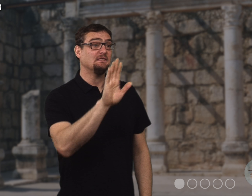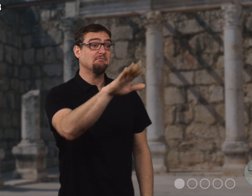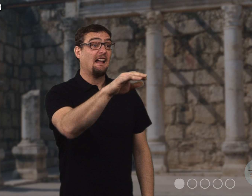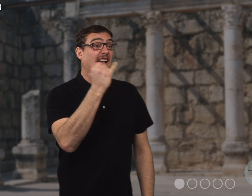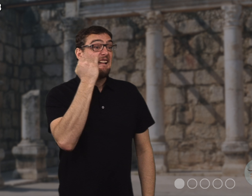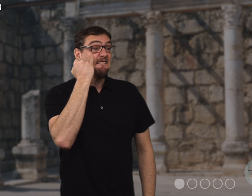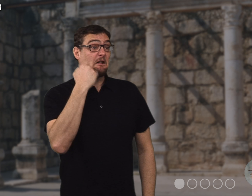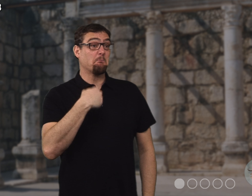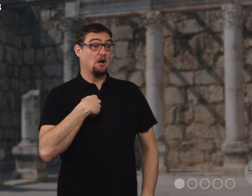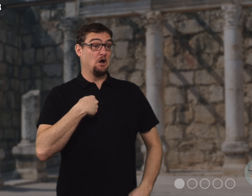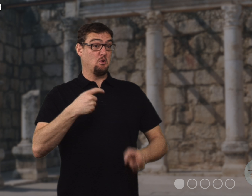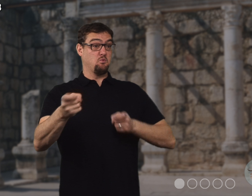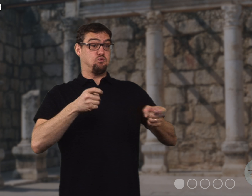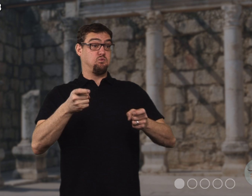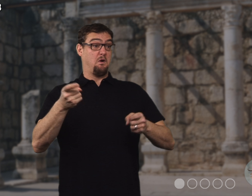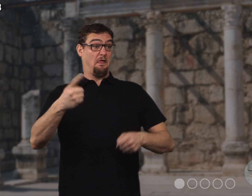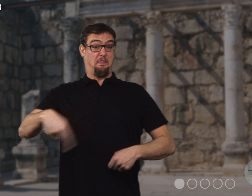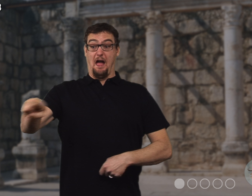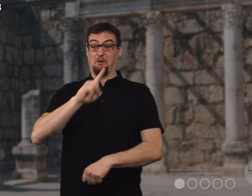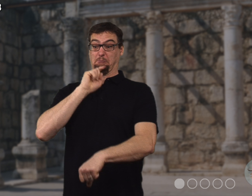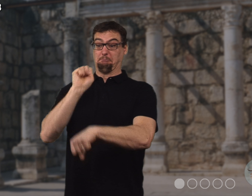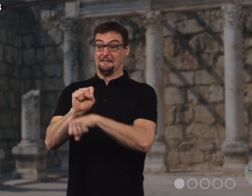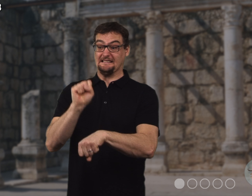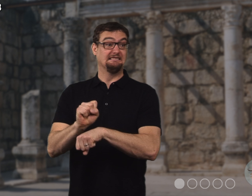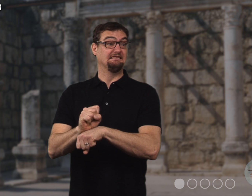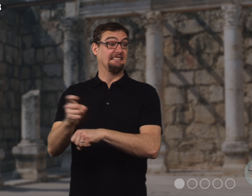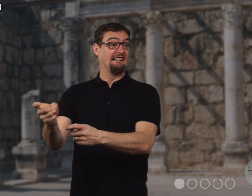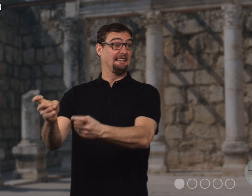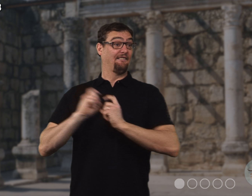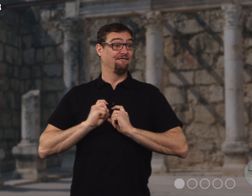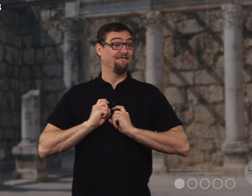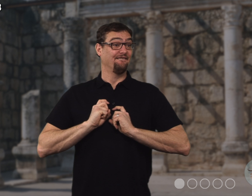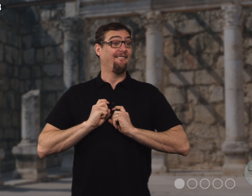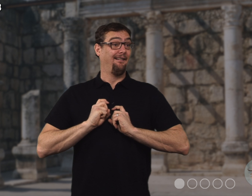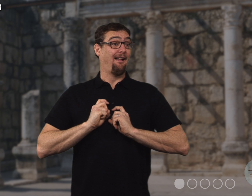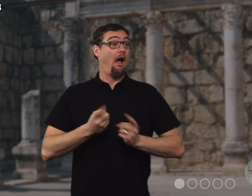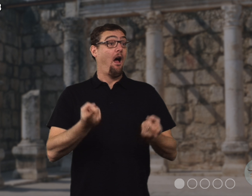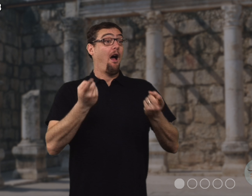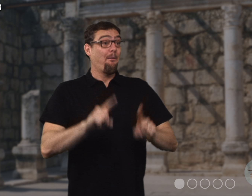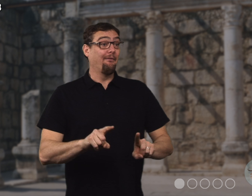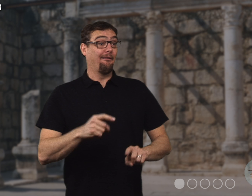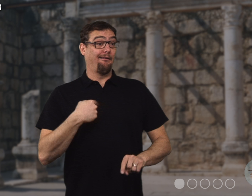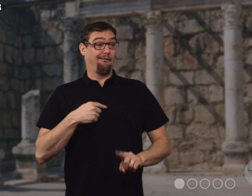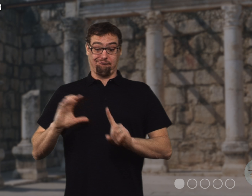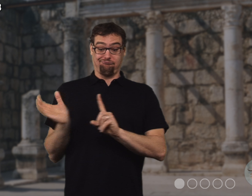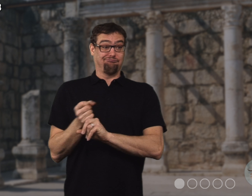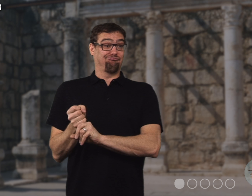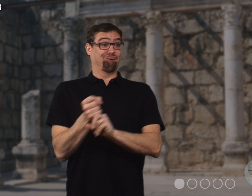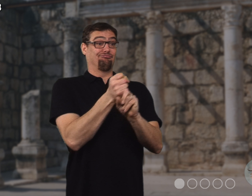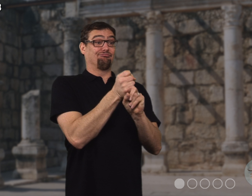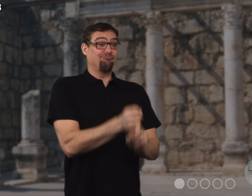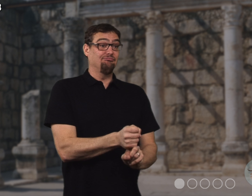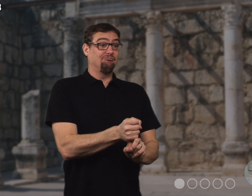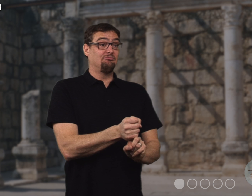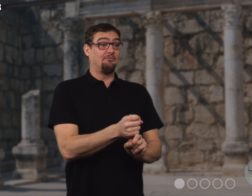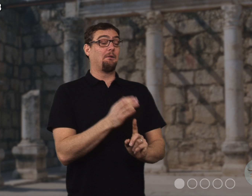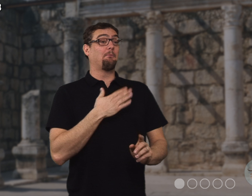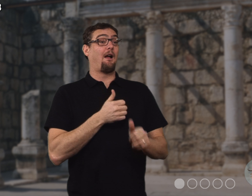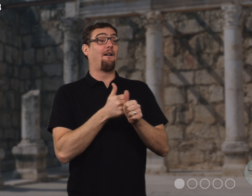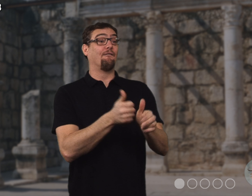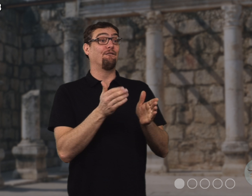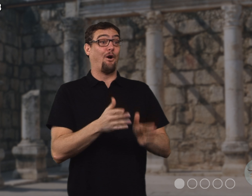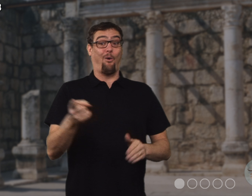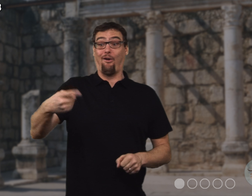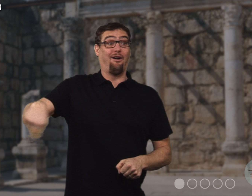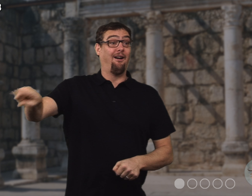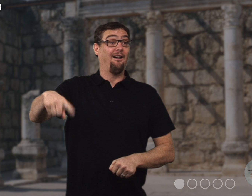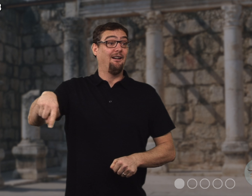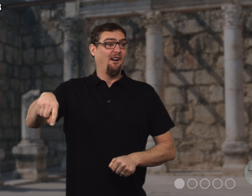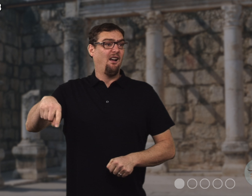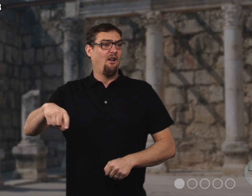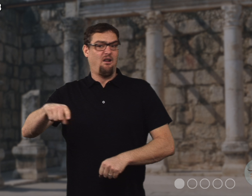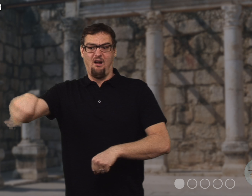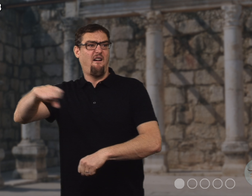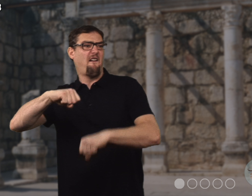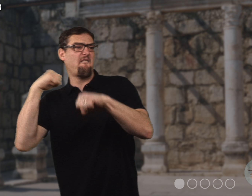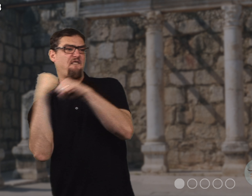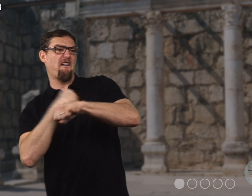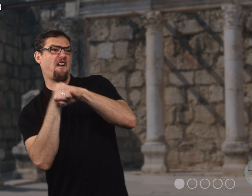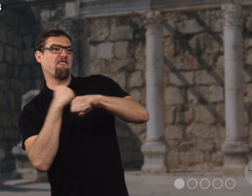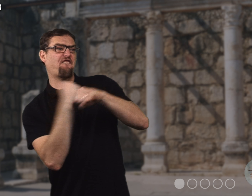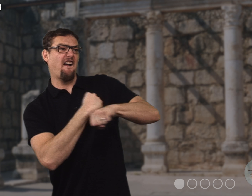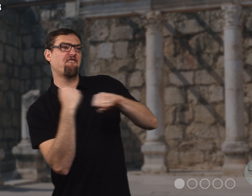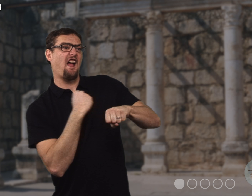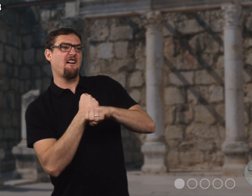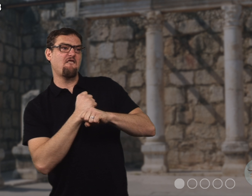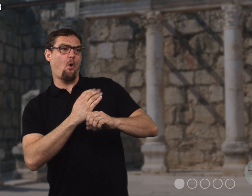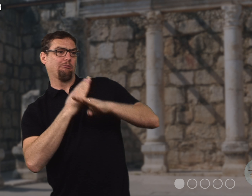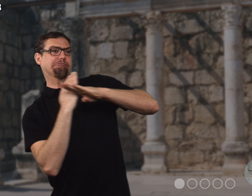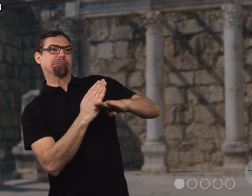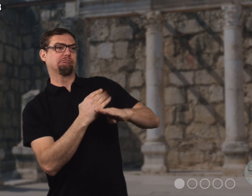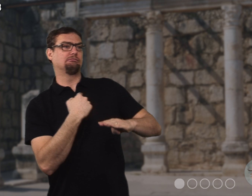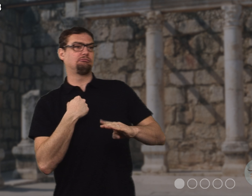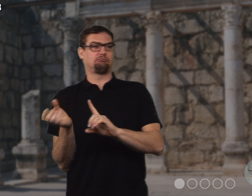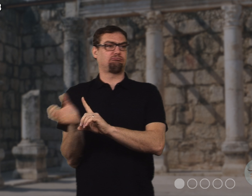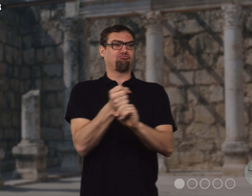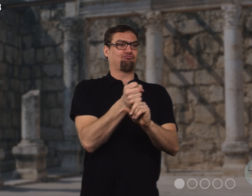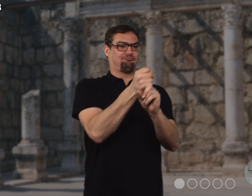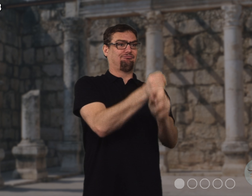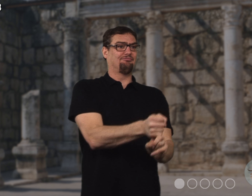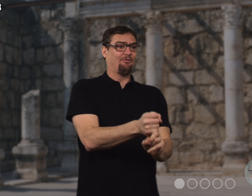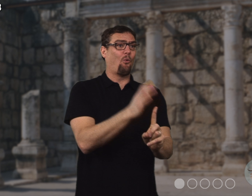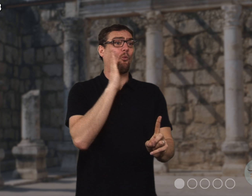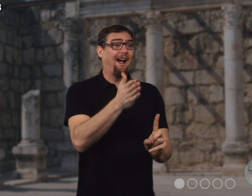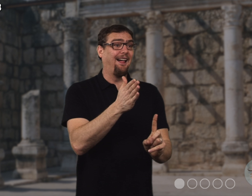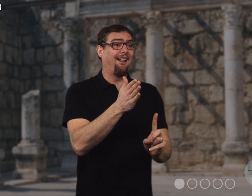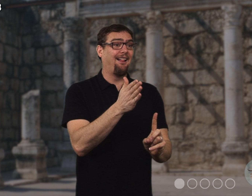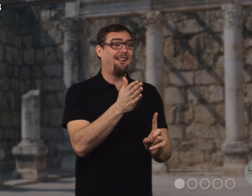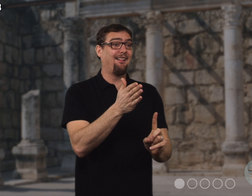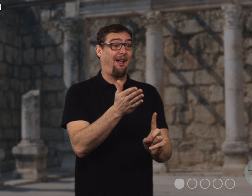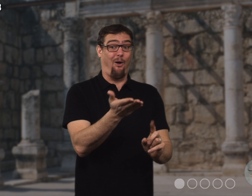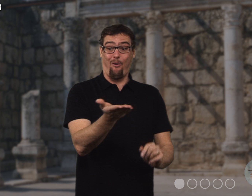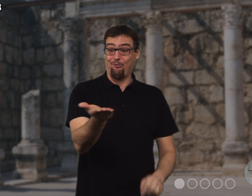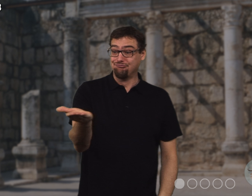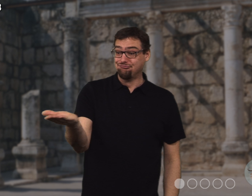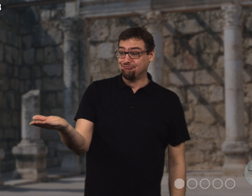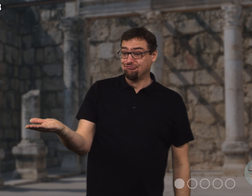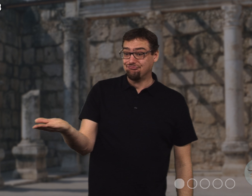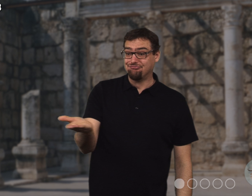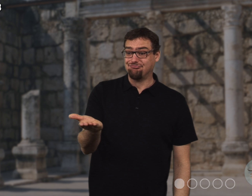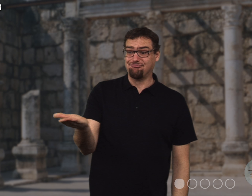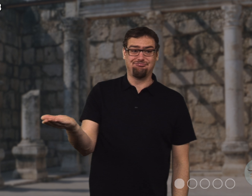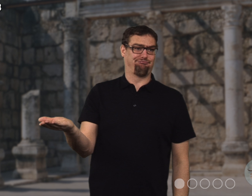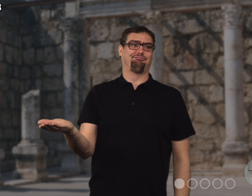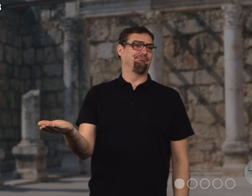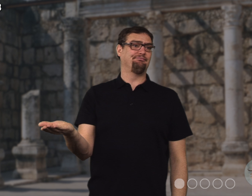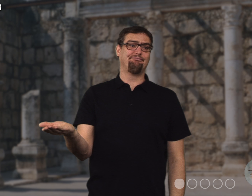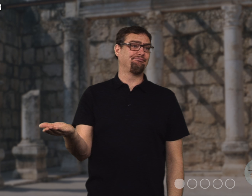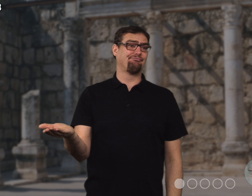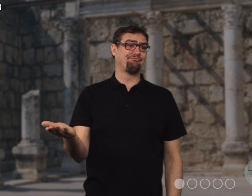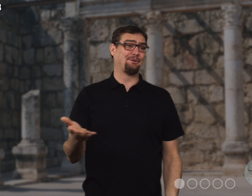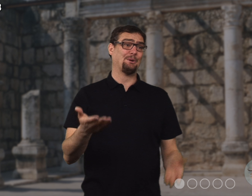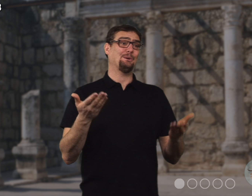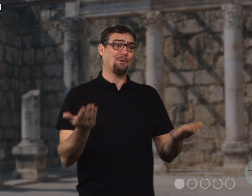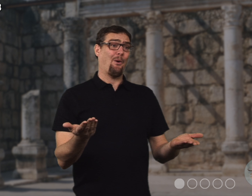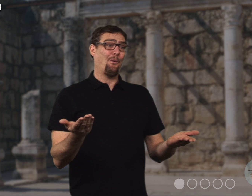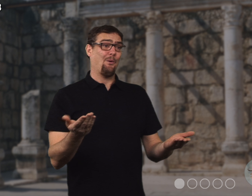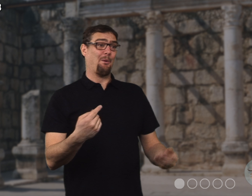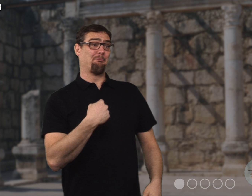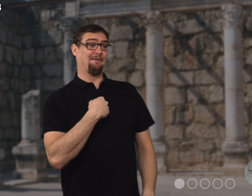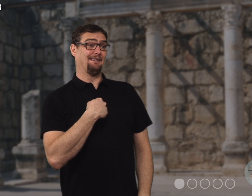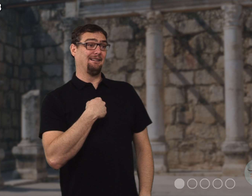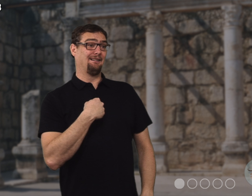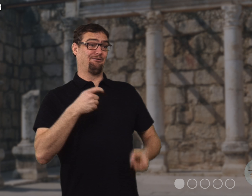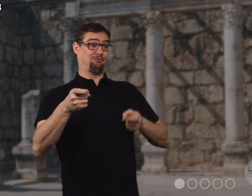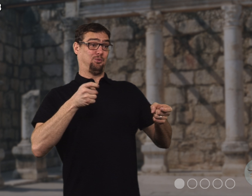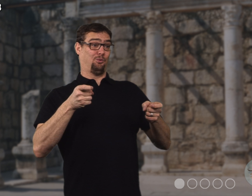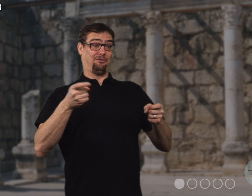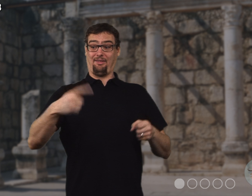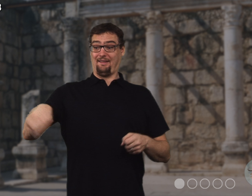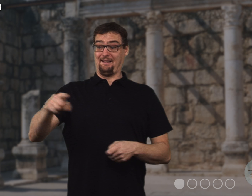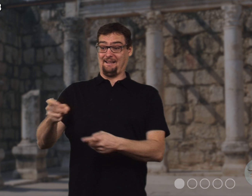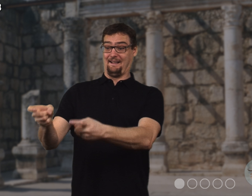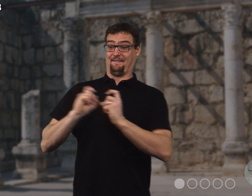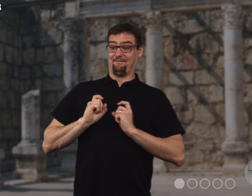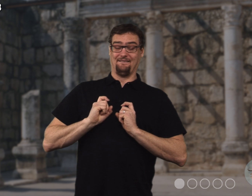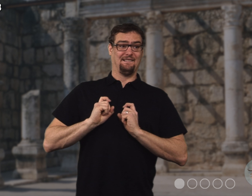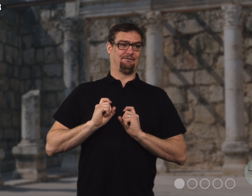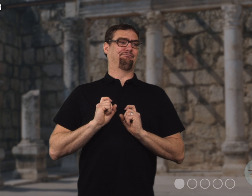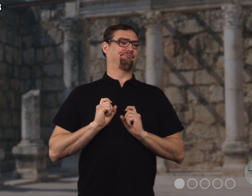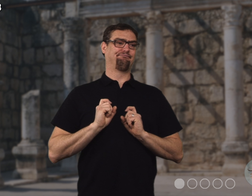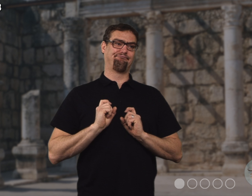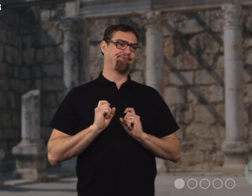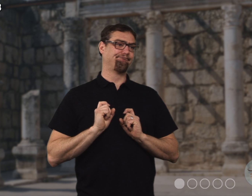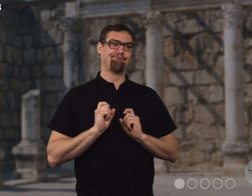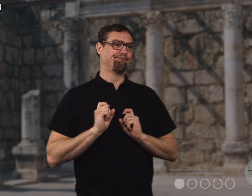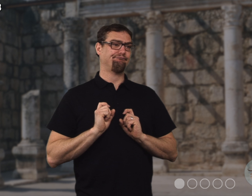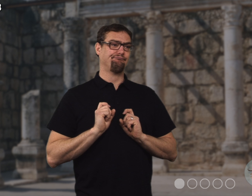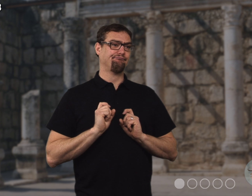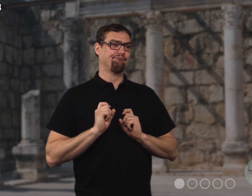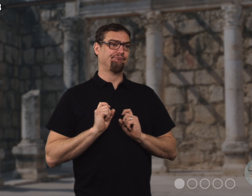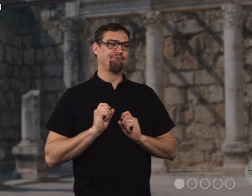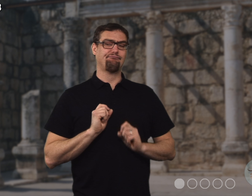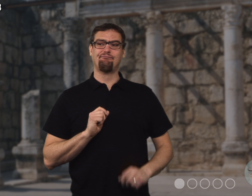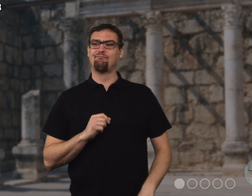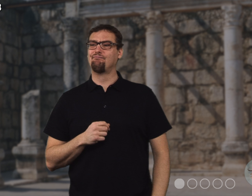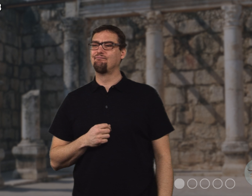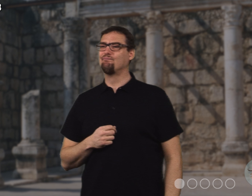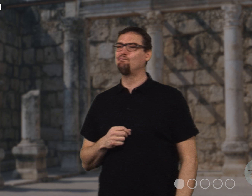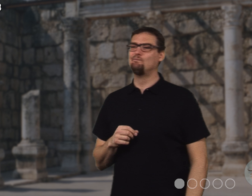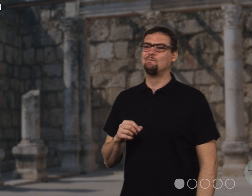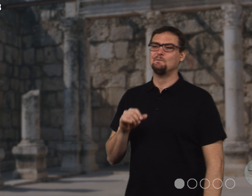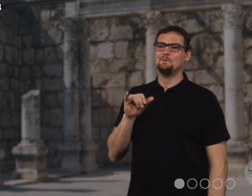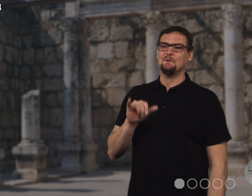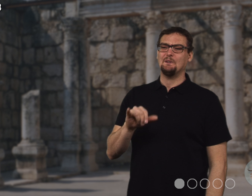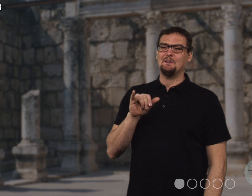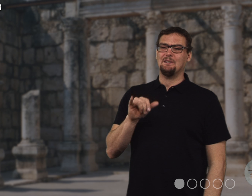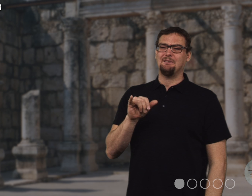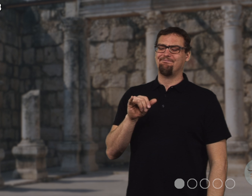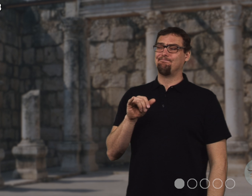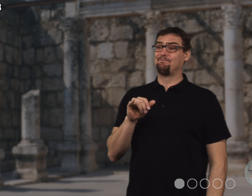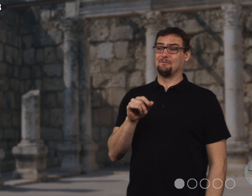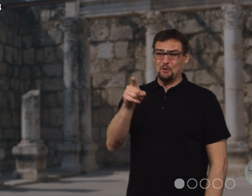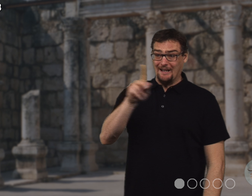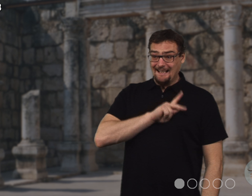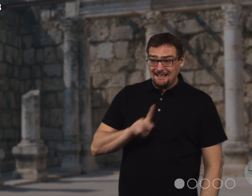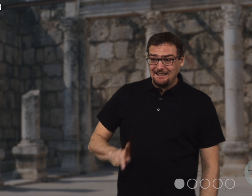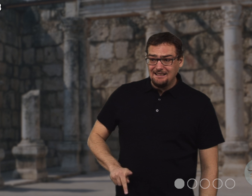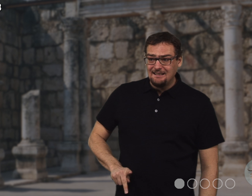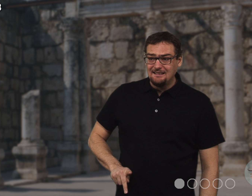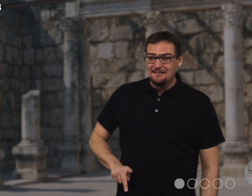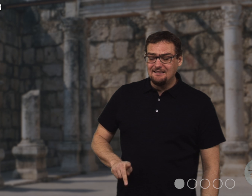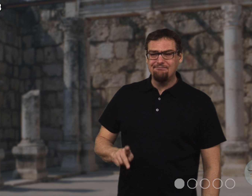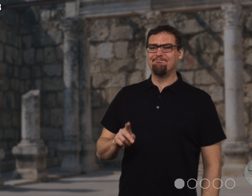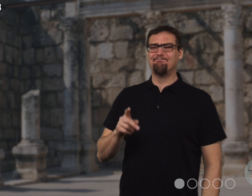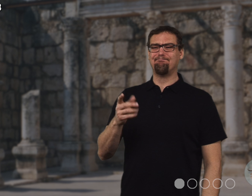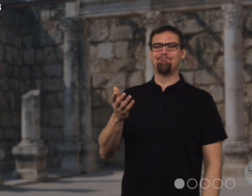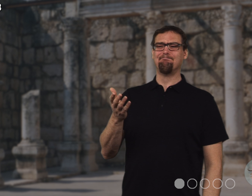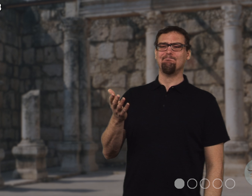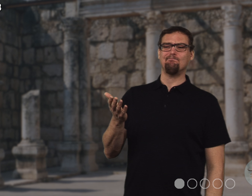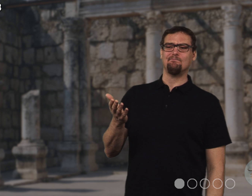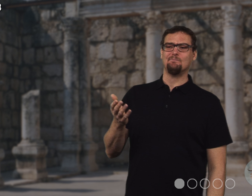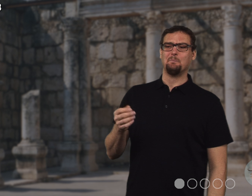if it were, My servants would fight to prevent My arrest by the Jews. But now My kingdom is not of this realm.” “Then You are a king!”